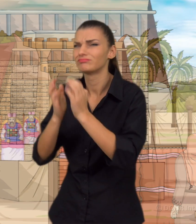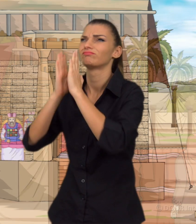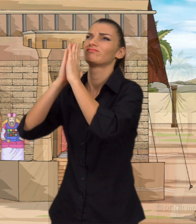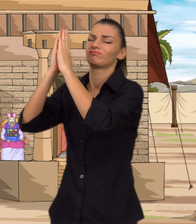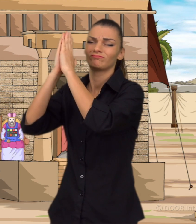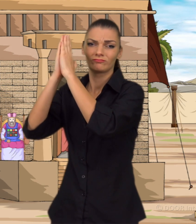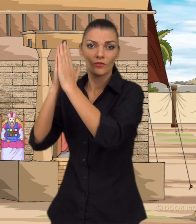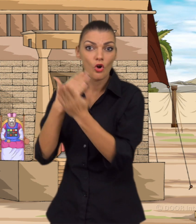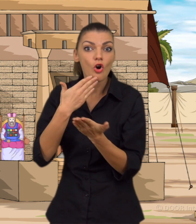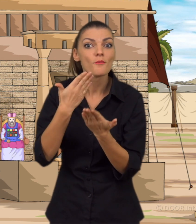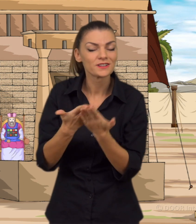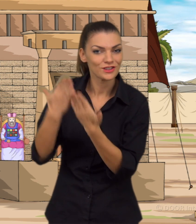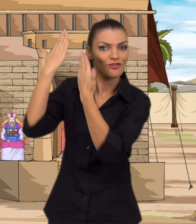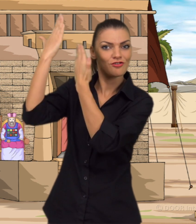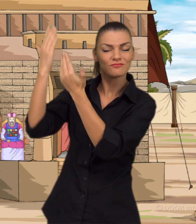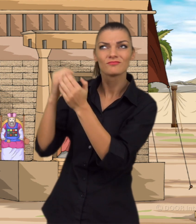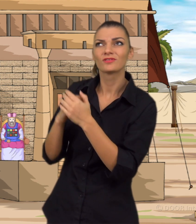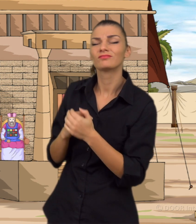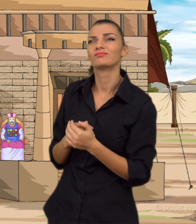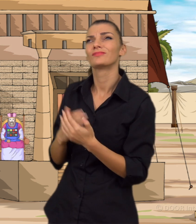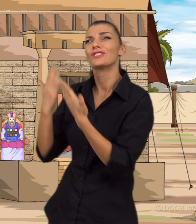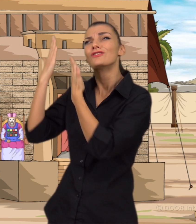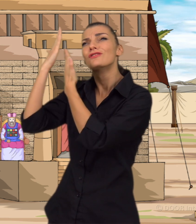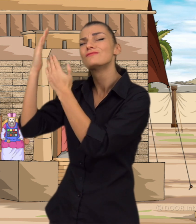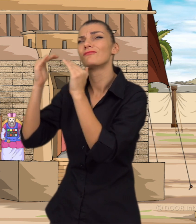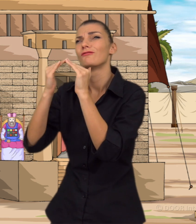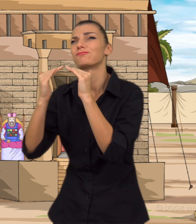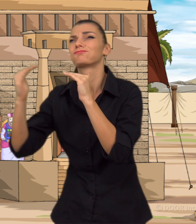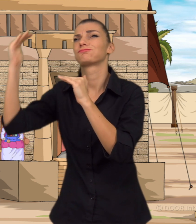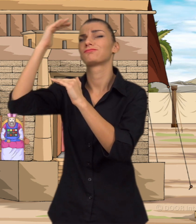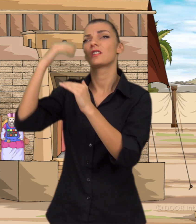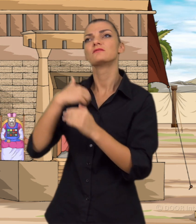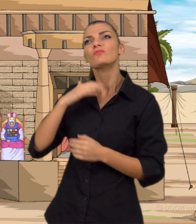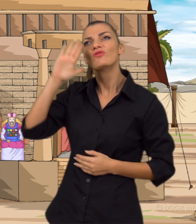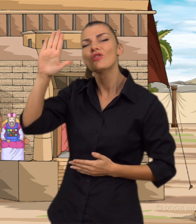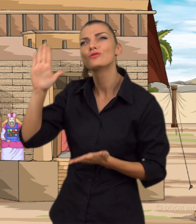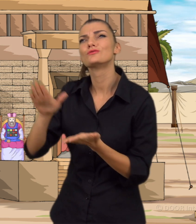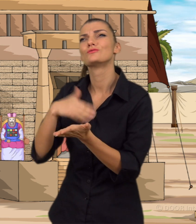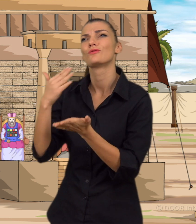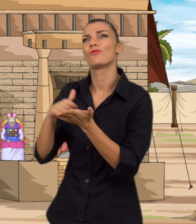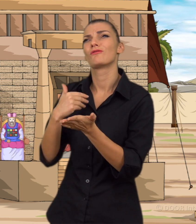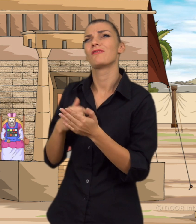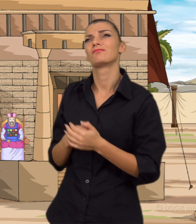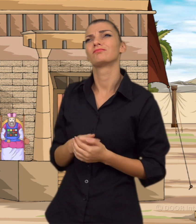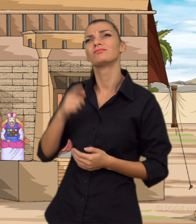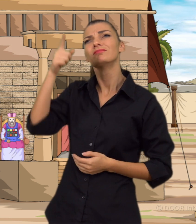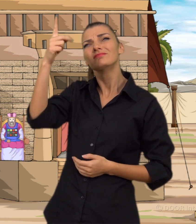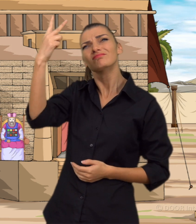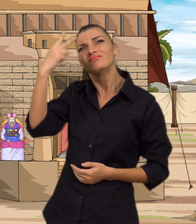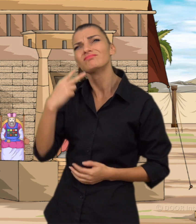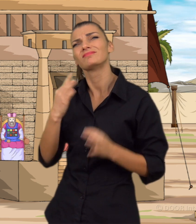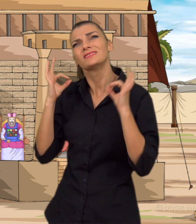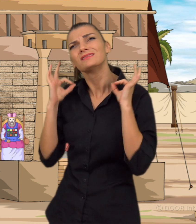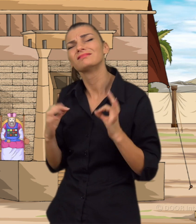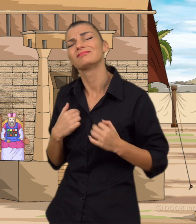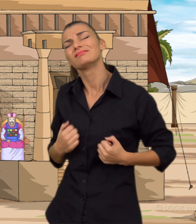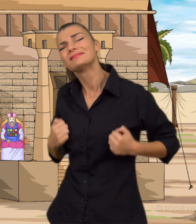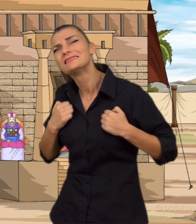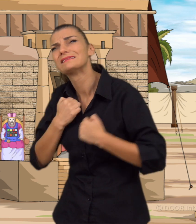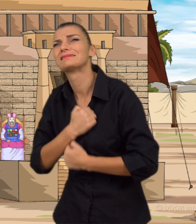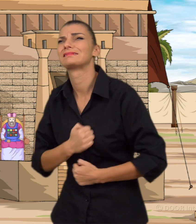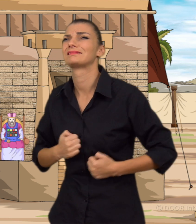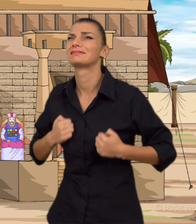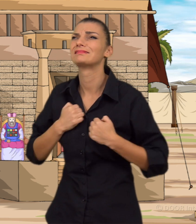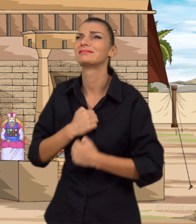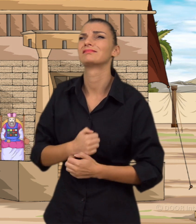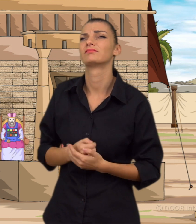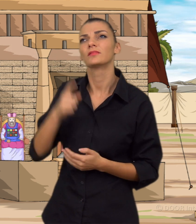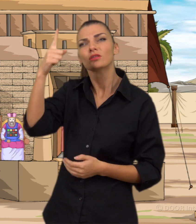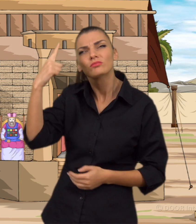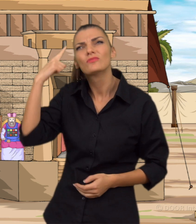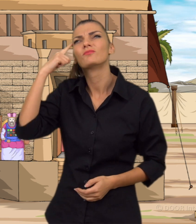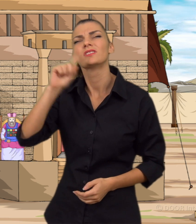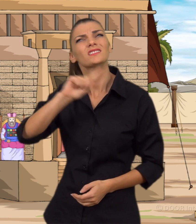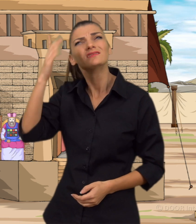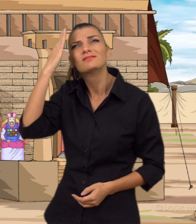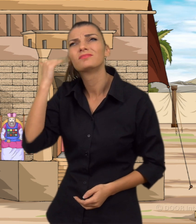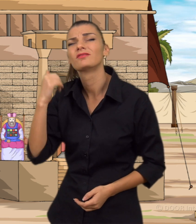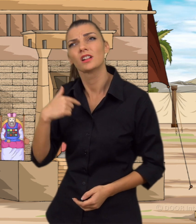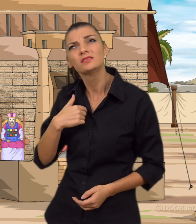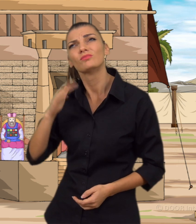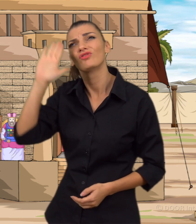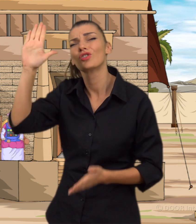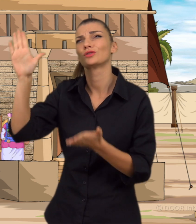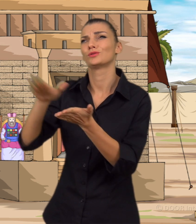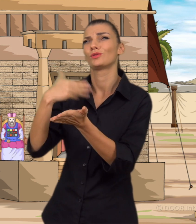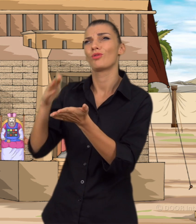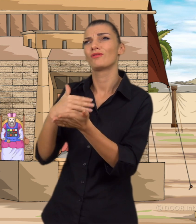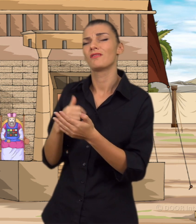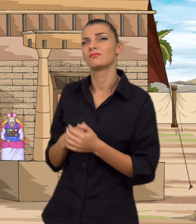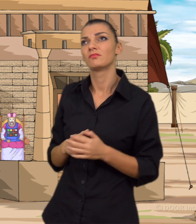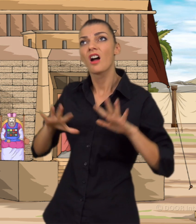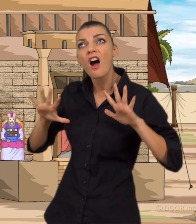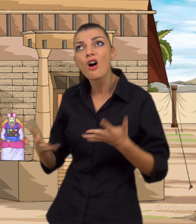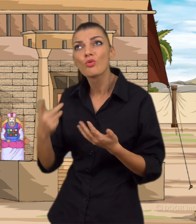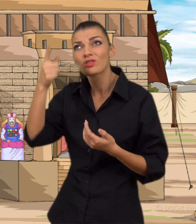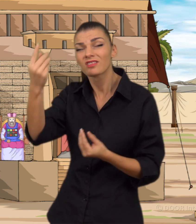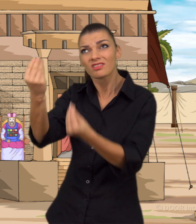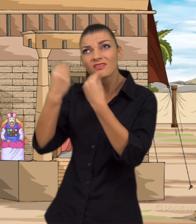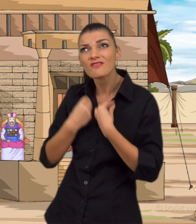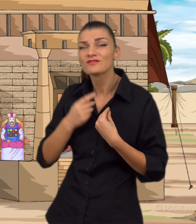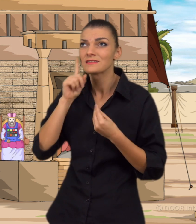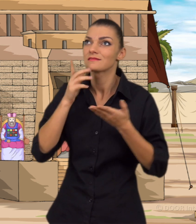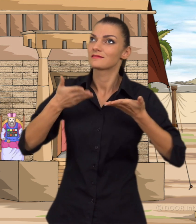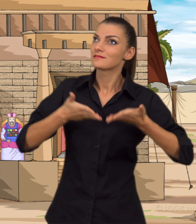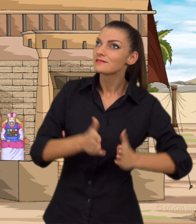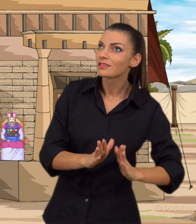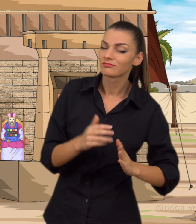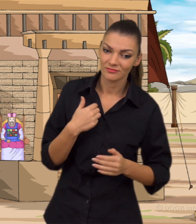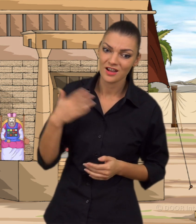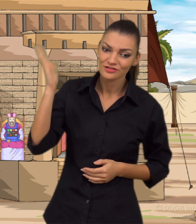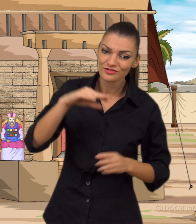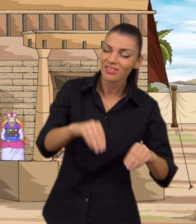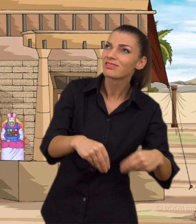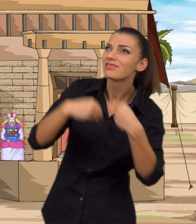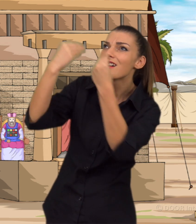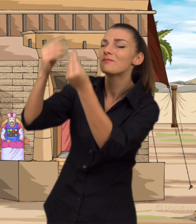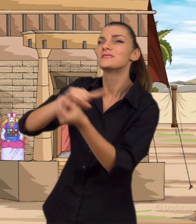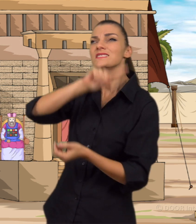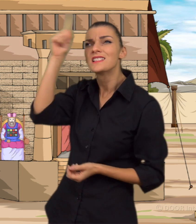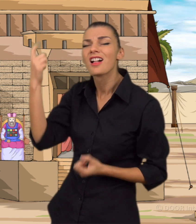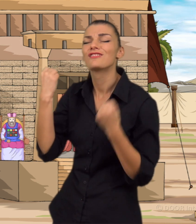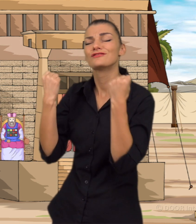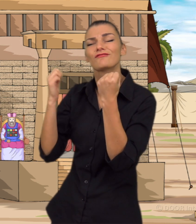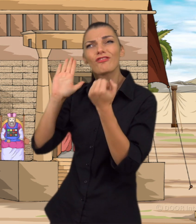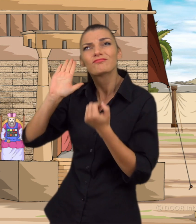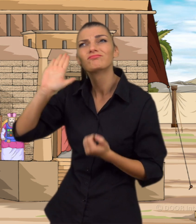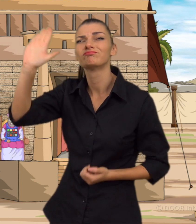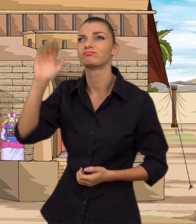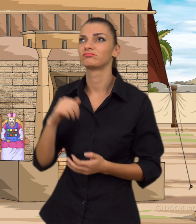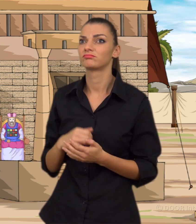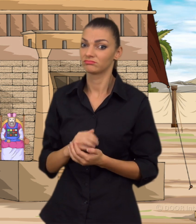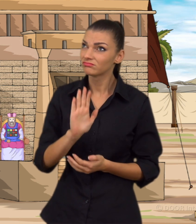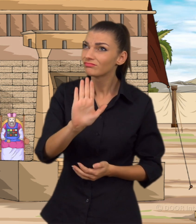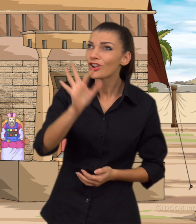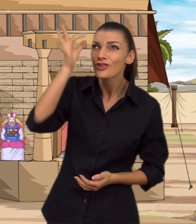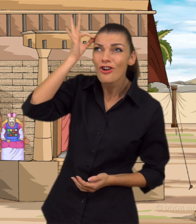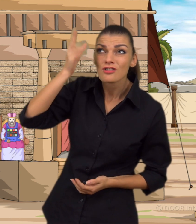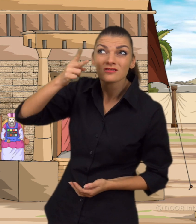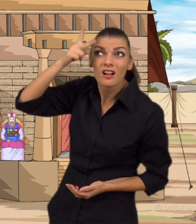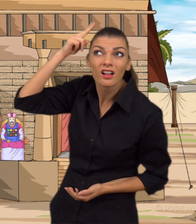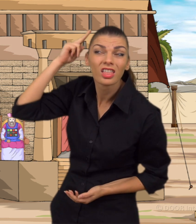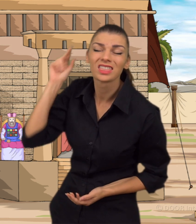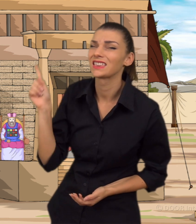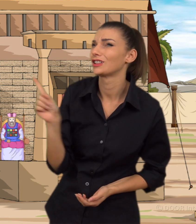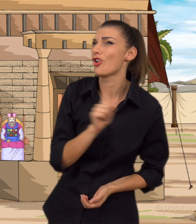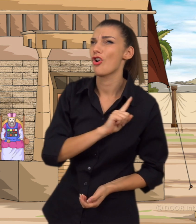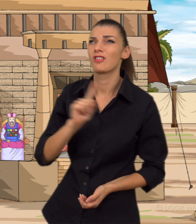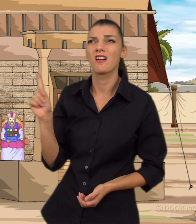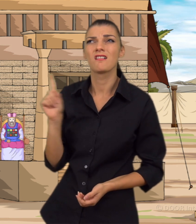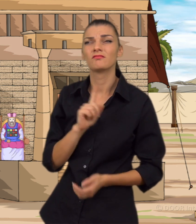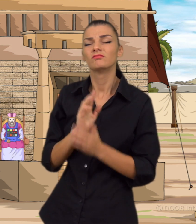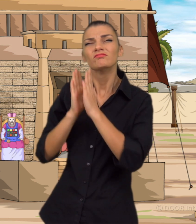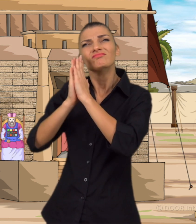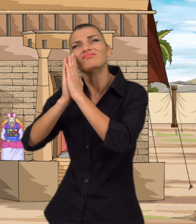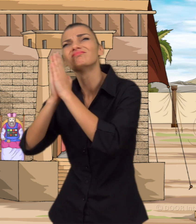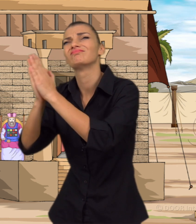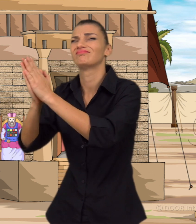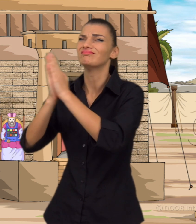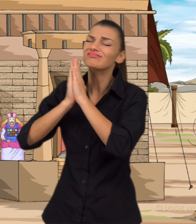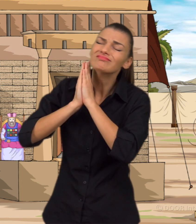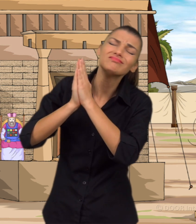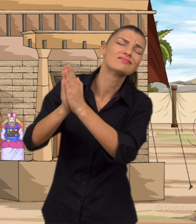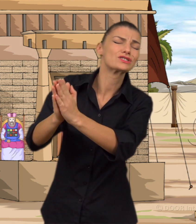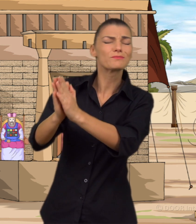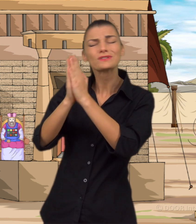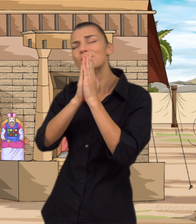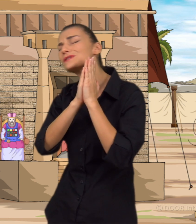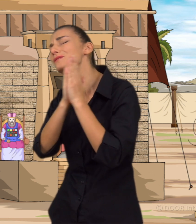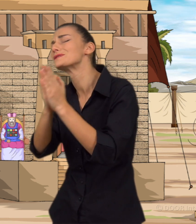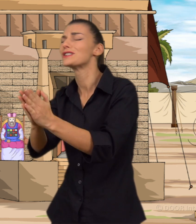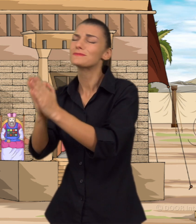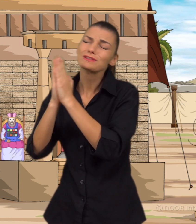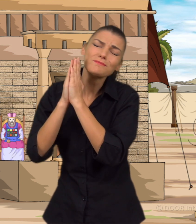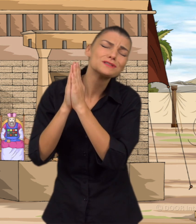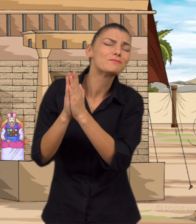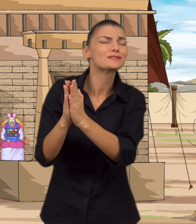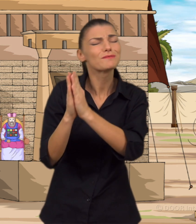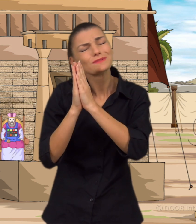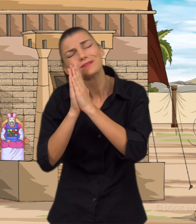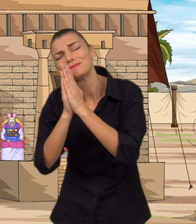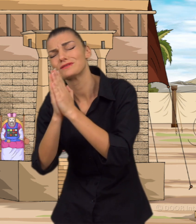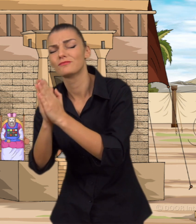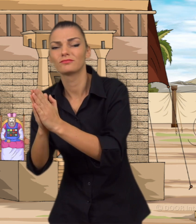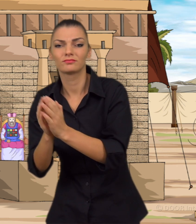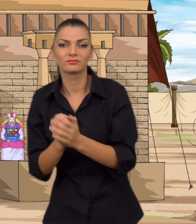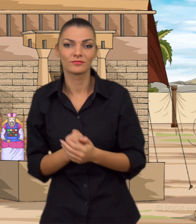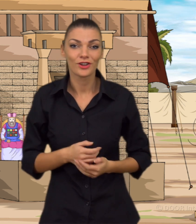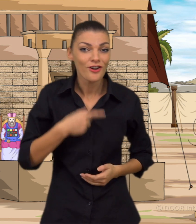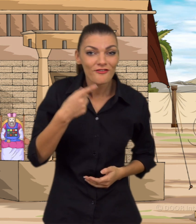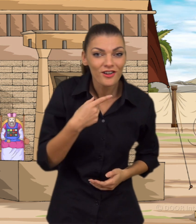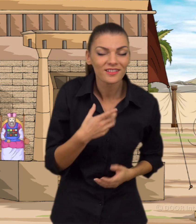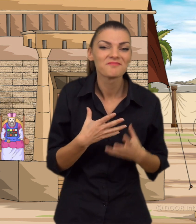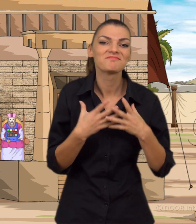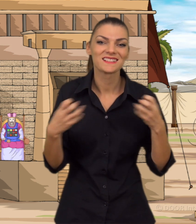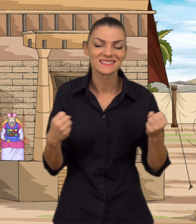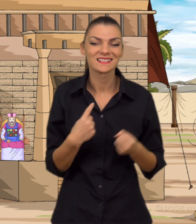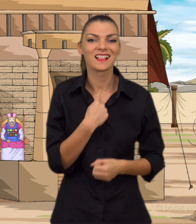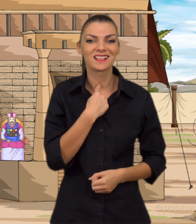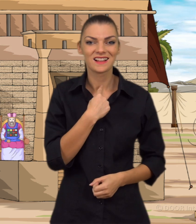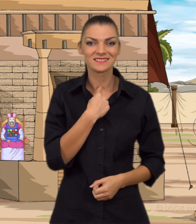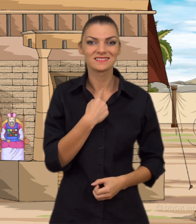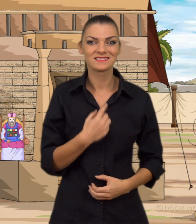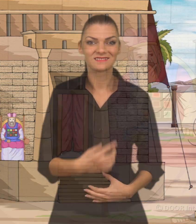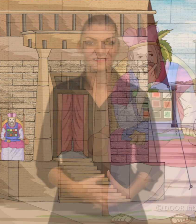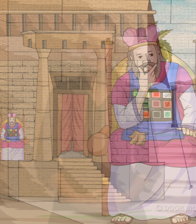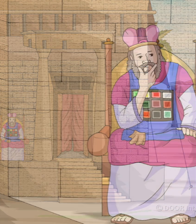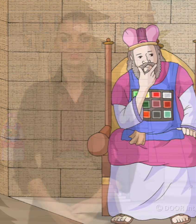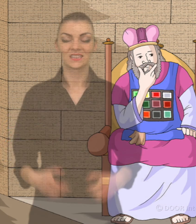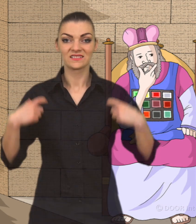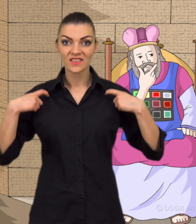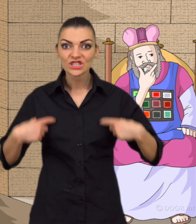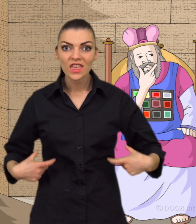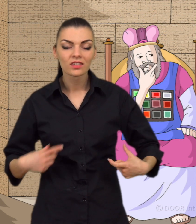And she made a vow, pleading, “O LORD of Hosts, if only You will look upon the affliction of Your maidservant and remember me, not forgetting Your maidservant but giving her a son, then I will dedicate him to the LORD all the days of his life, and no razor shall ever come over his head.”